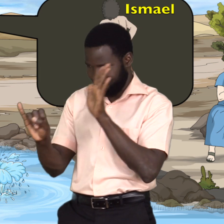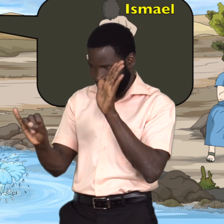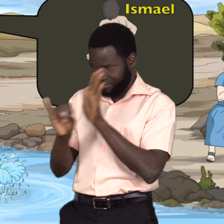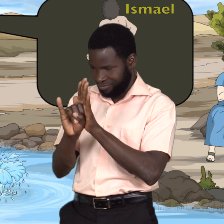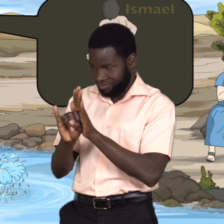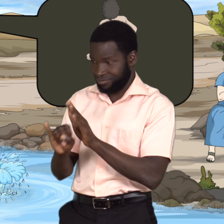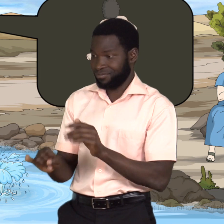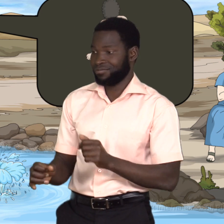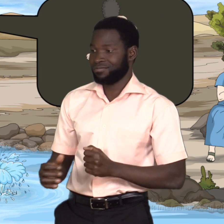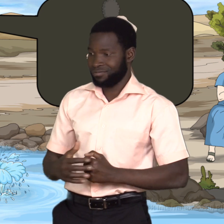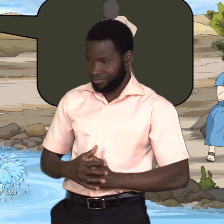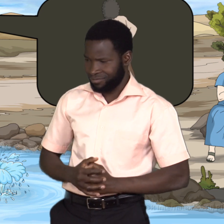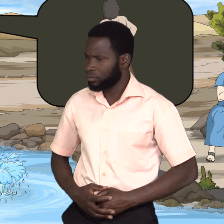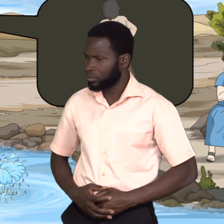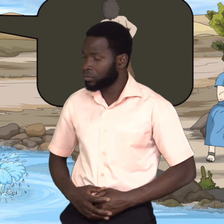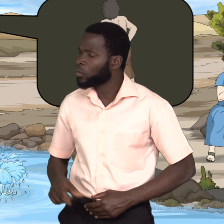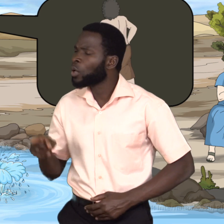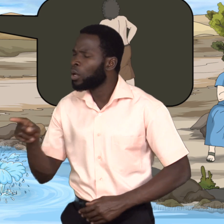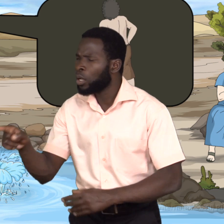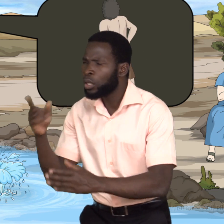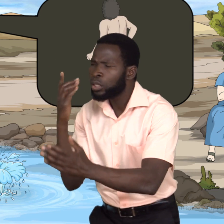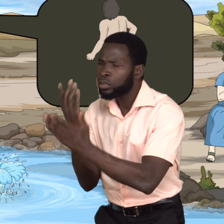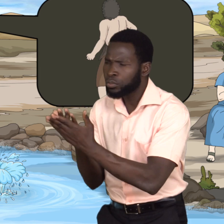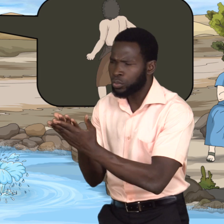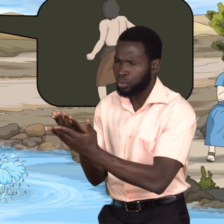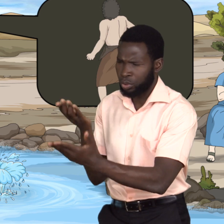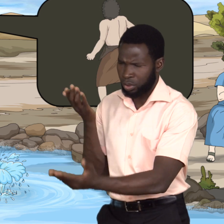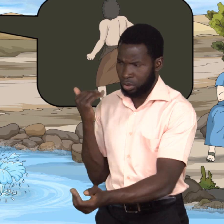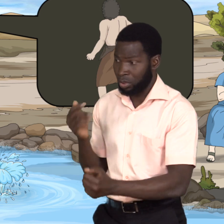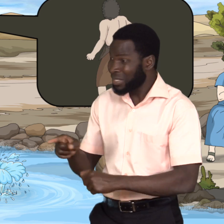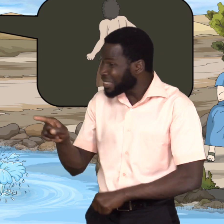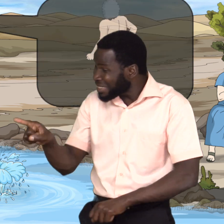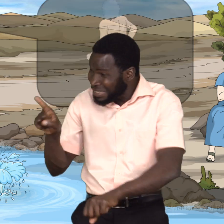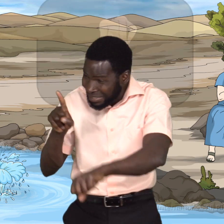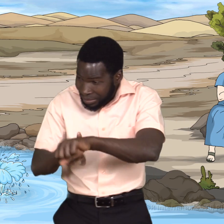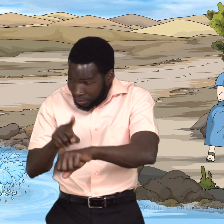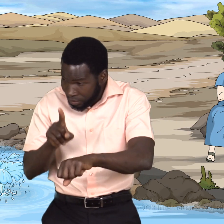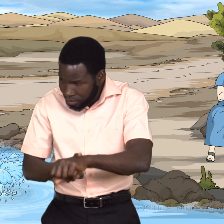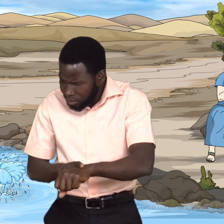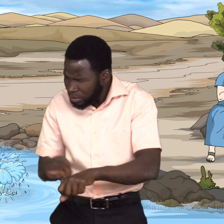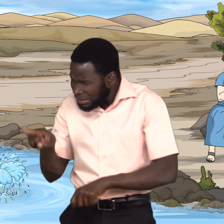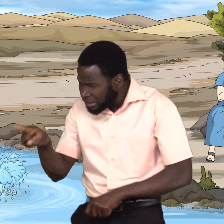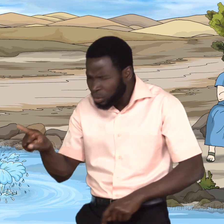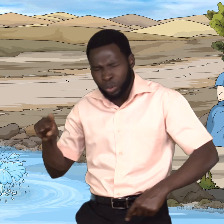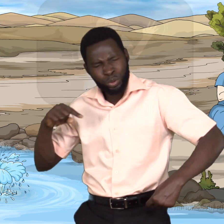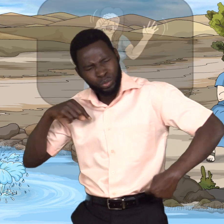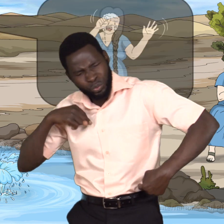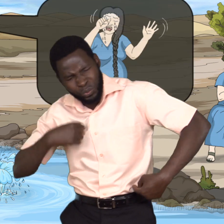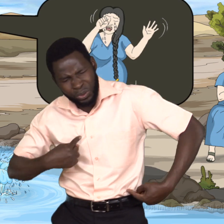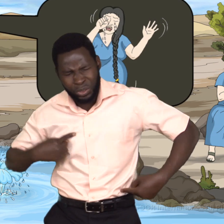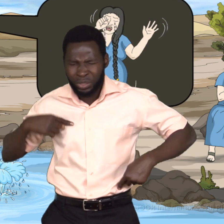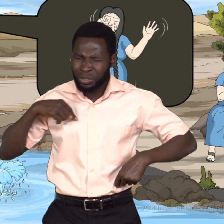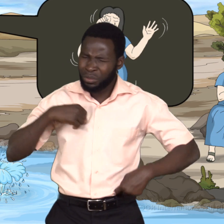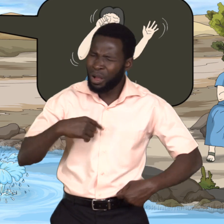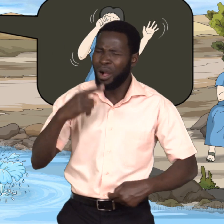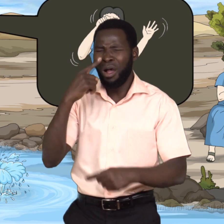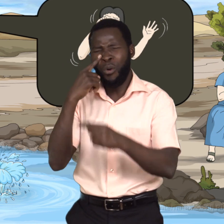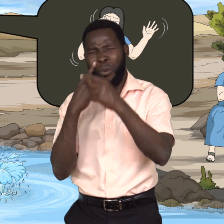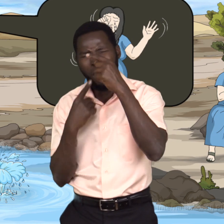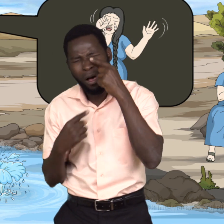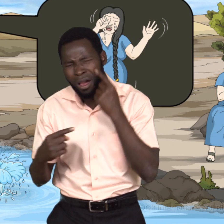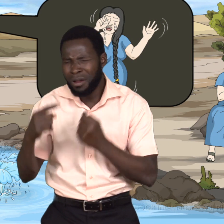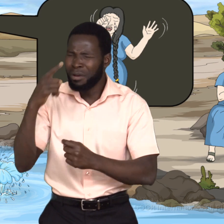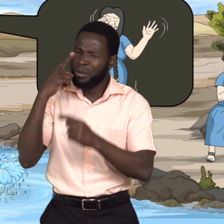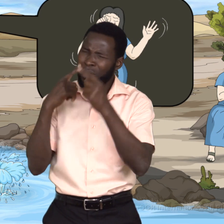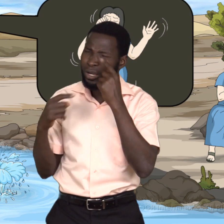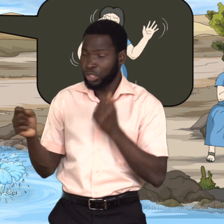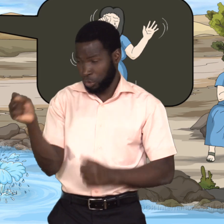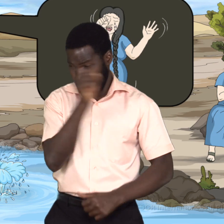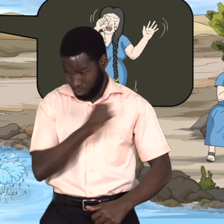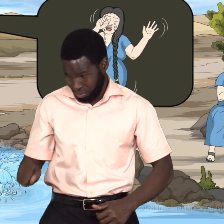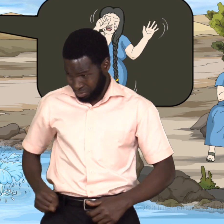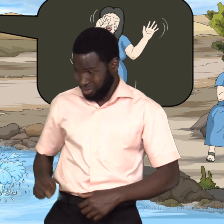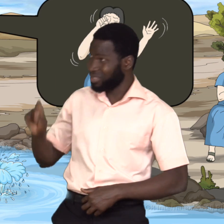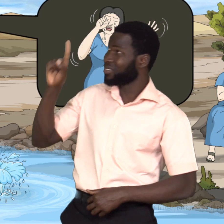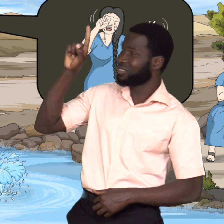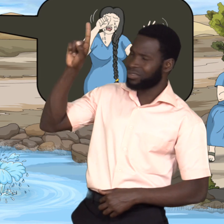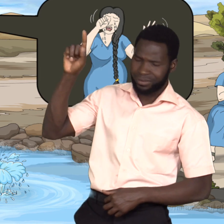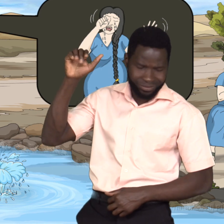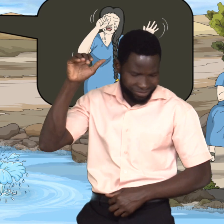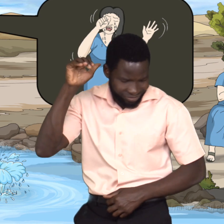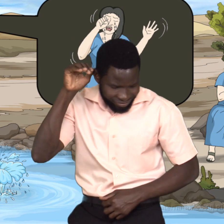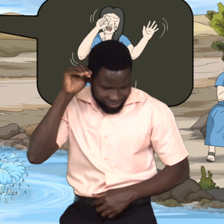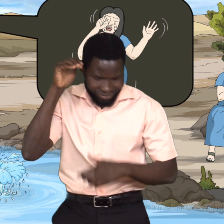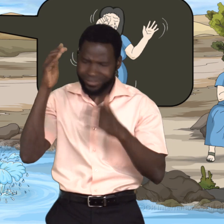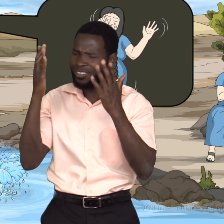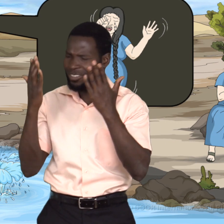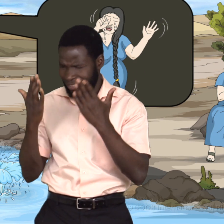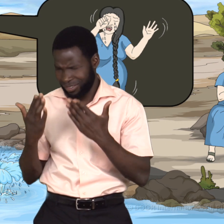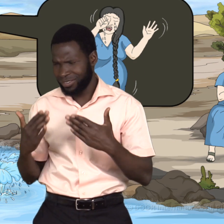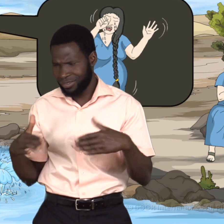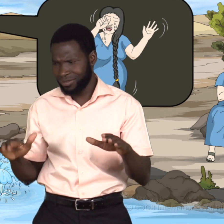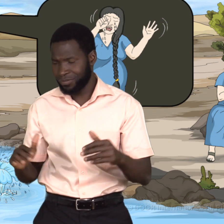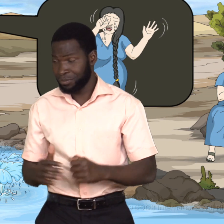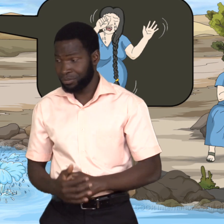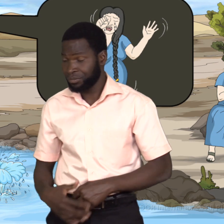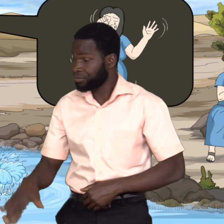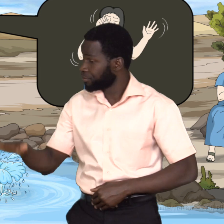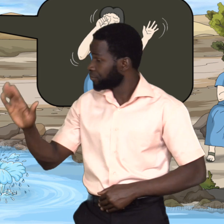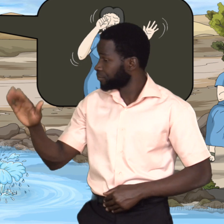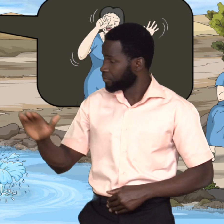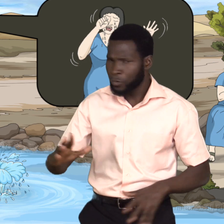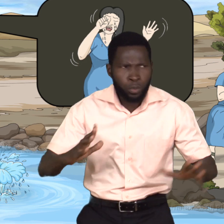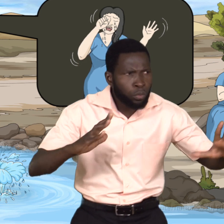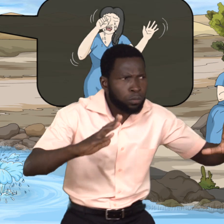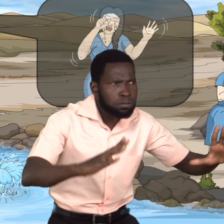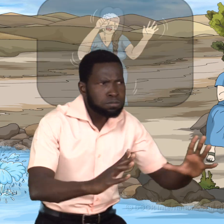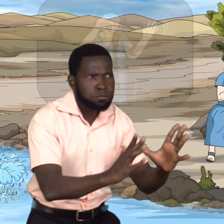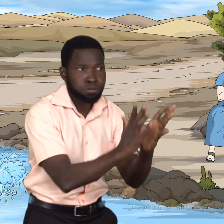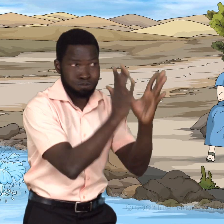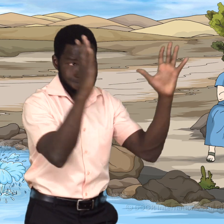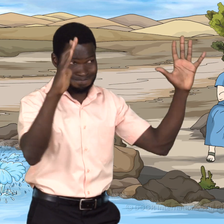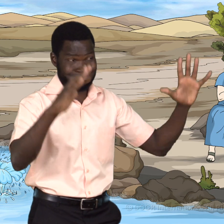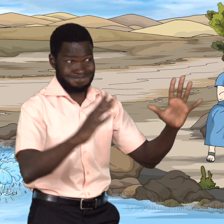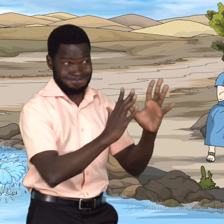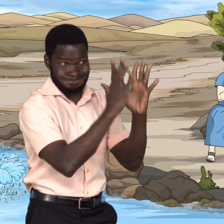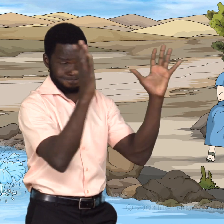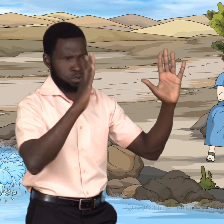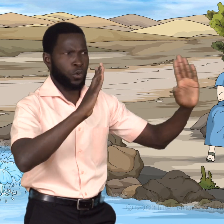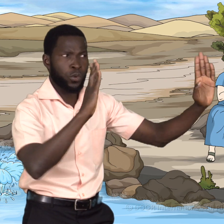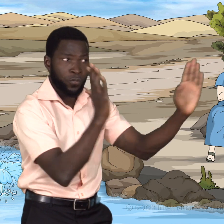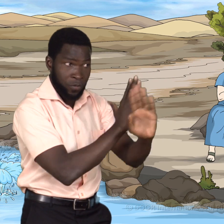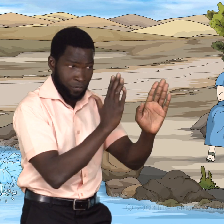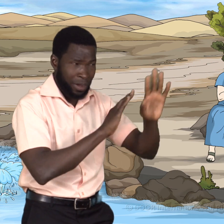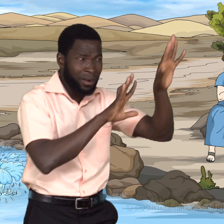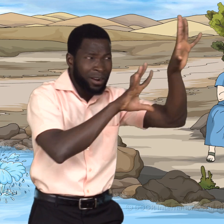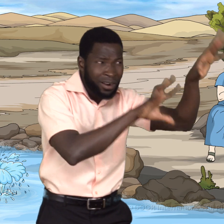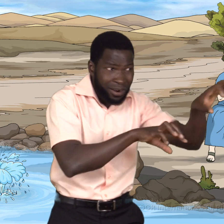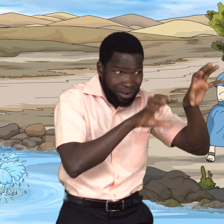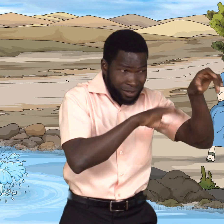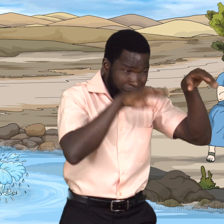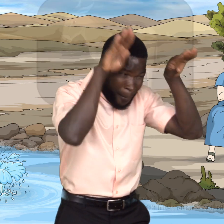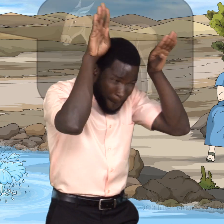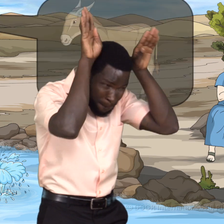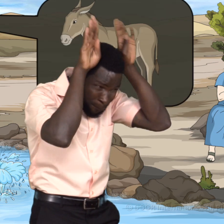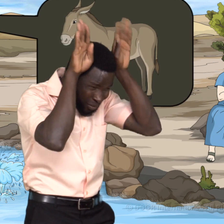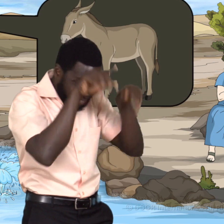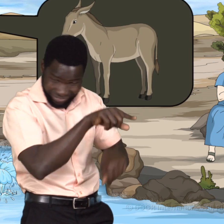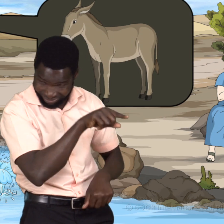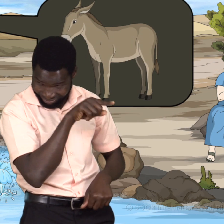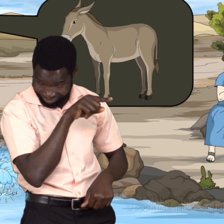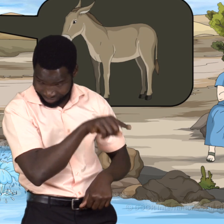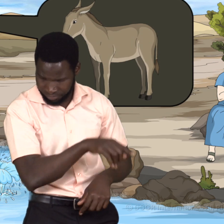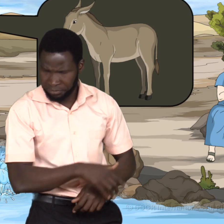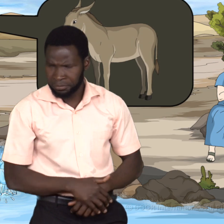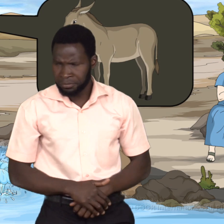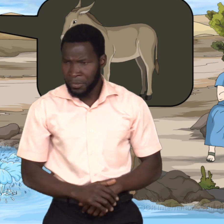And you shall name him Ishmael, for the LORD has heard your cry of affliction.